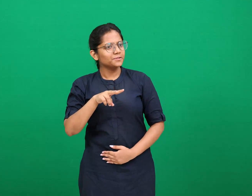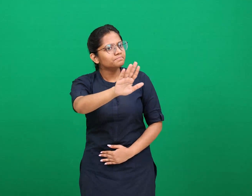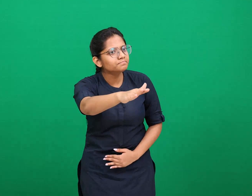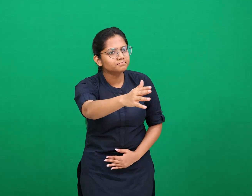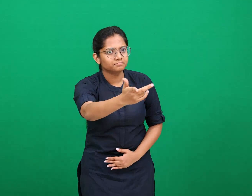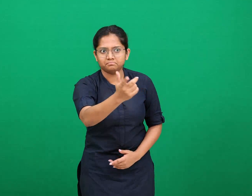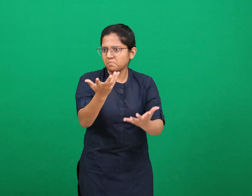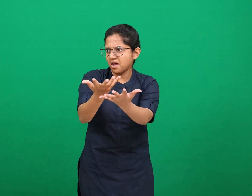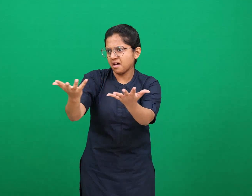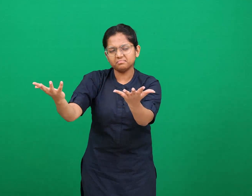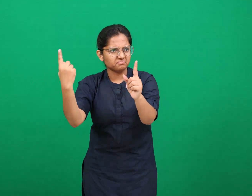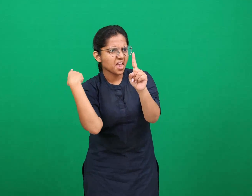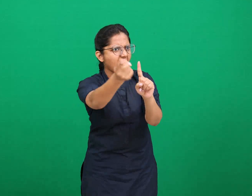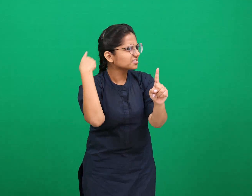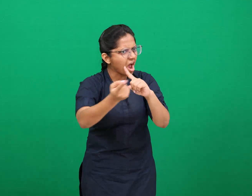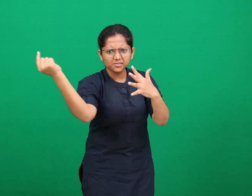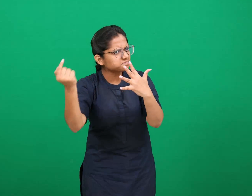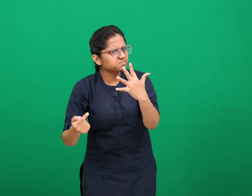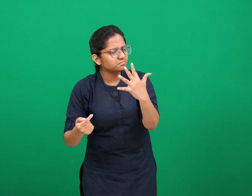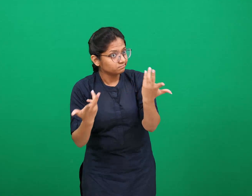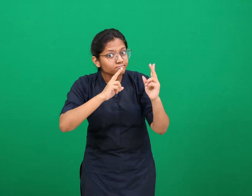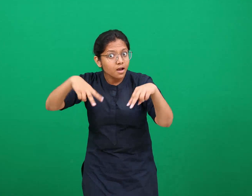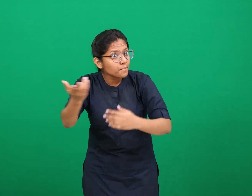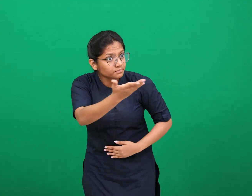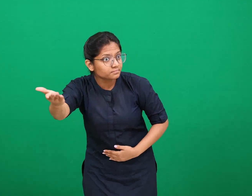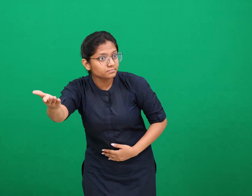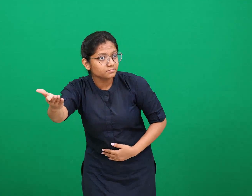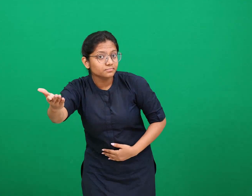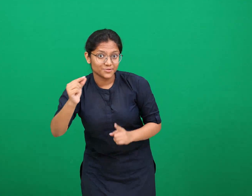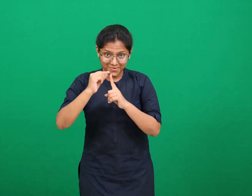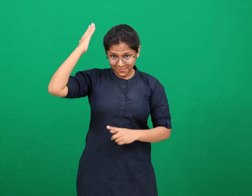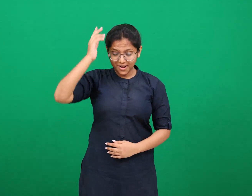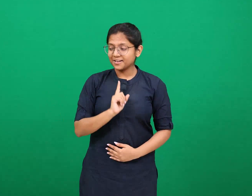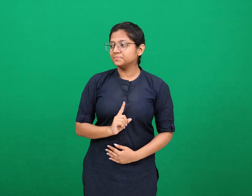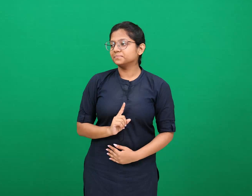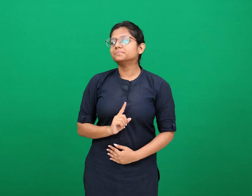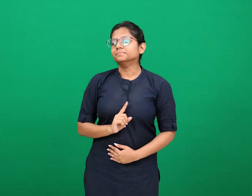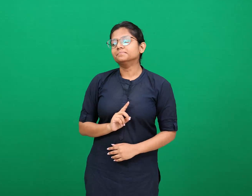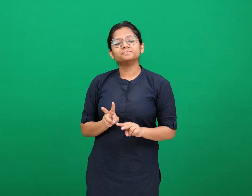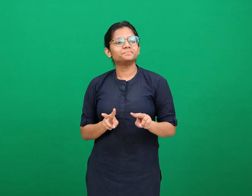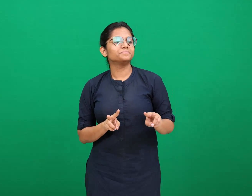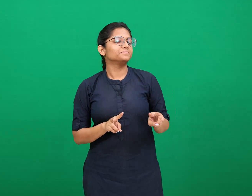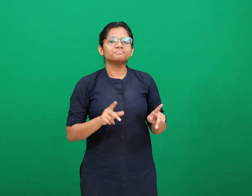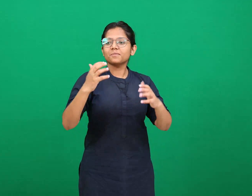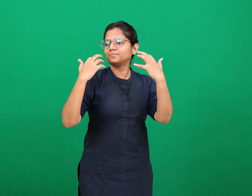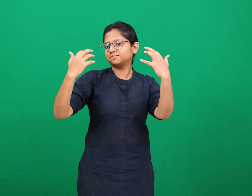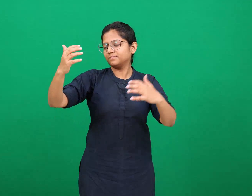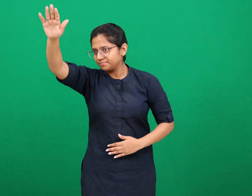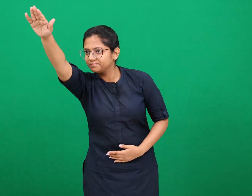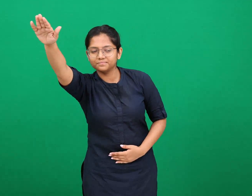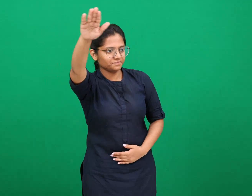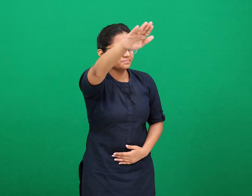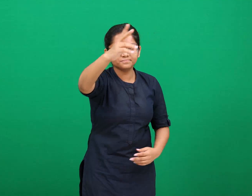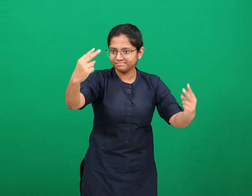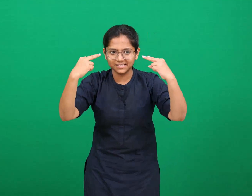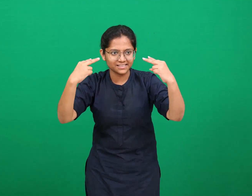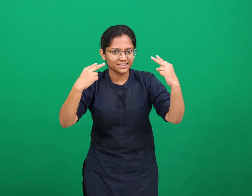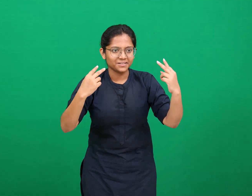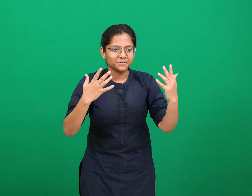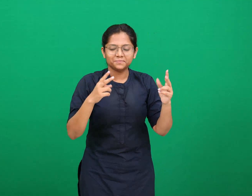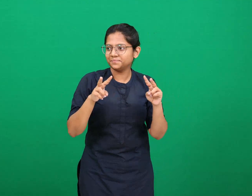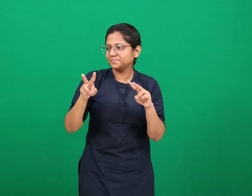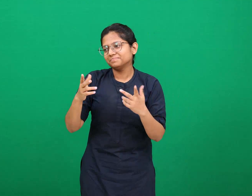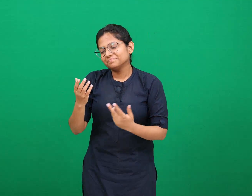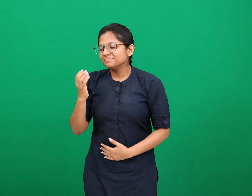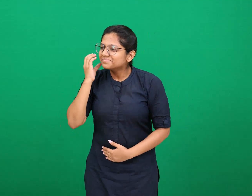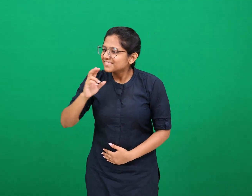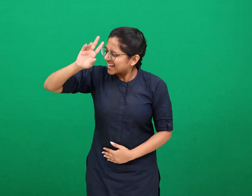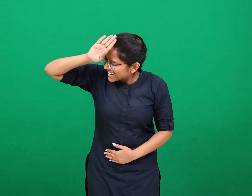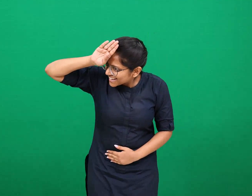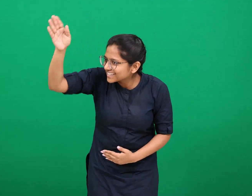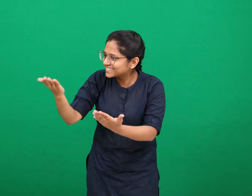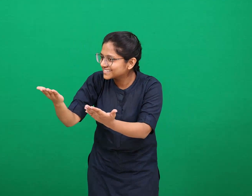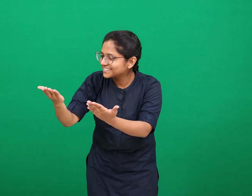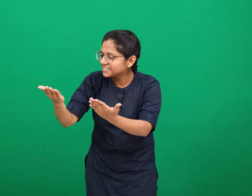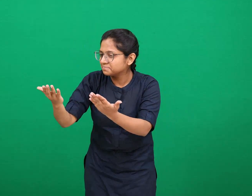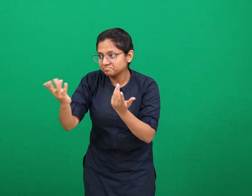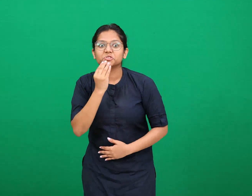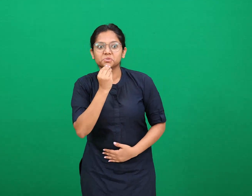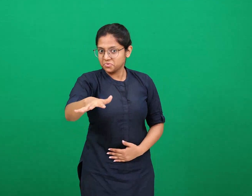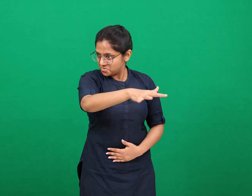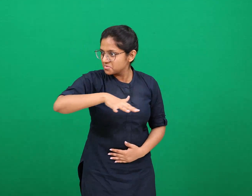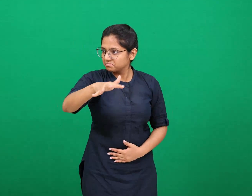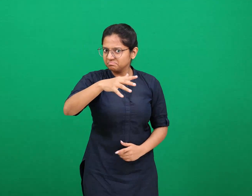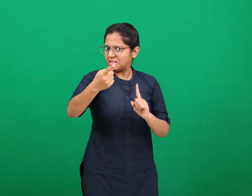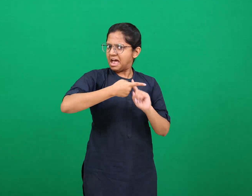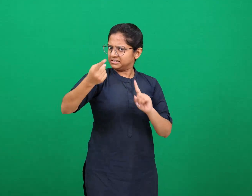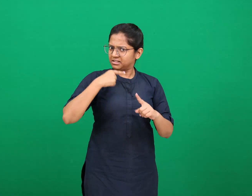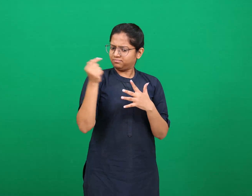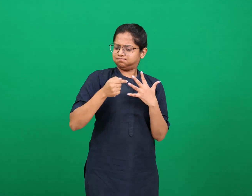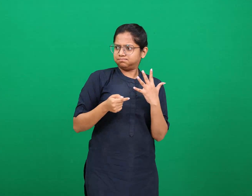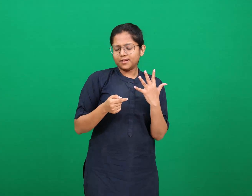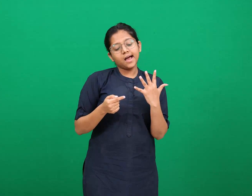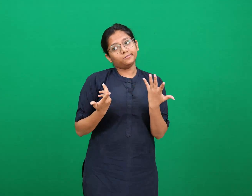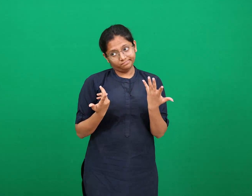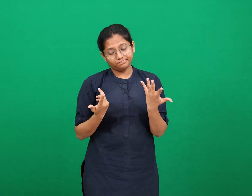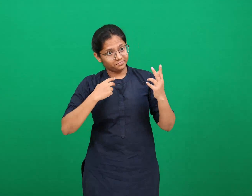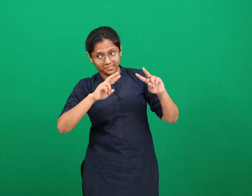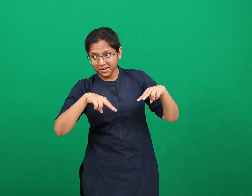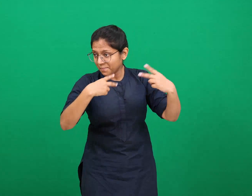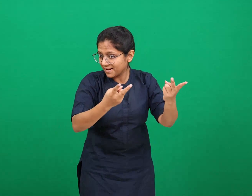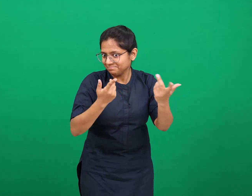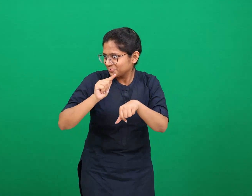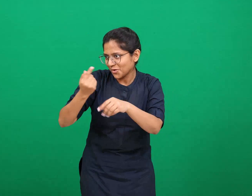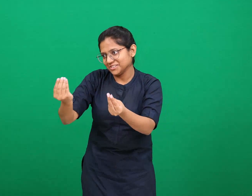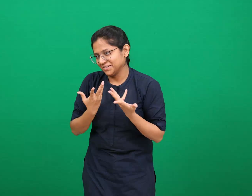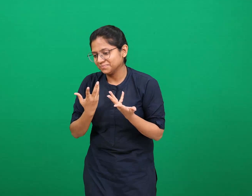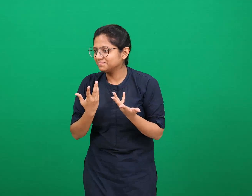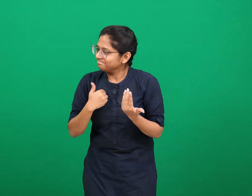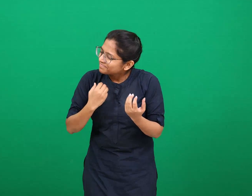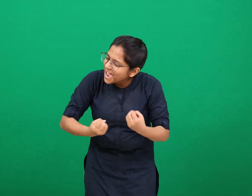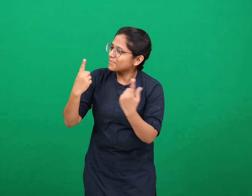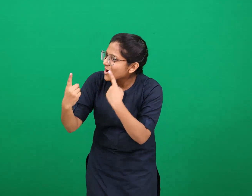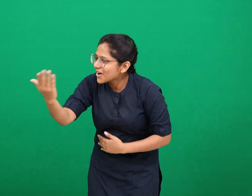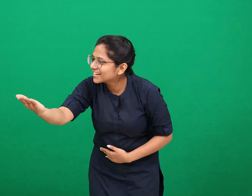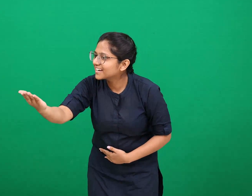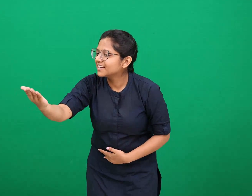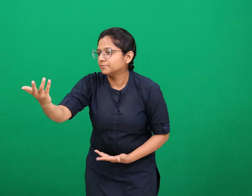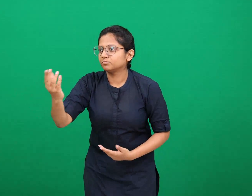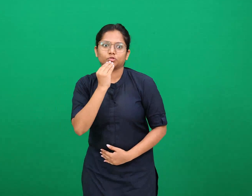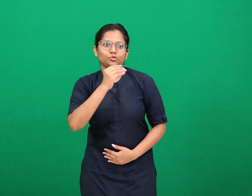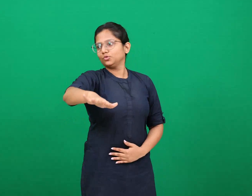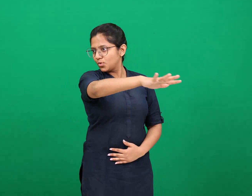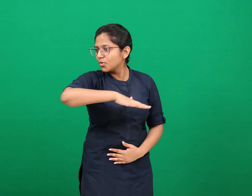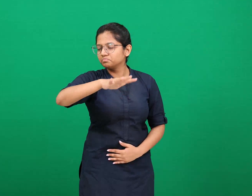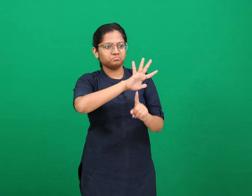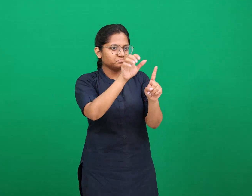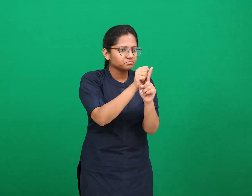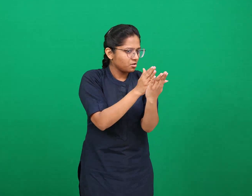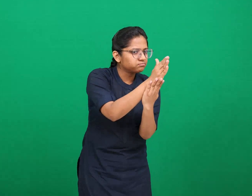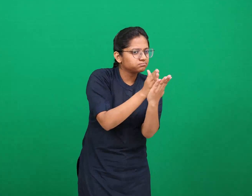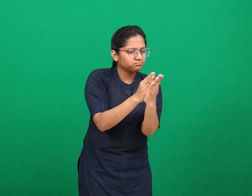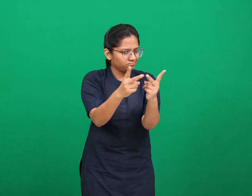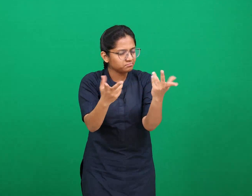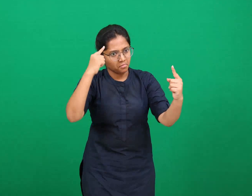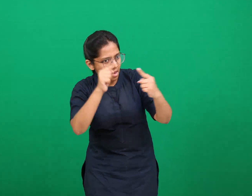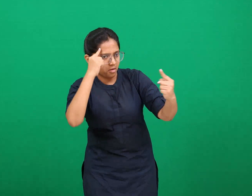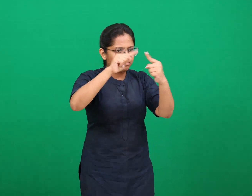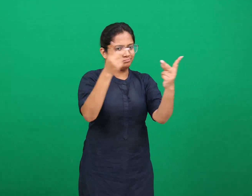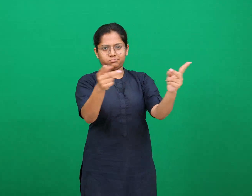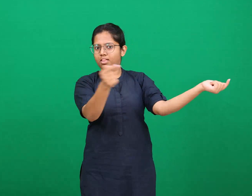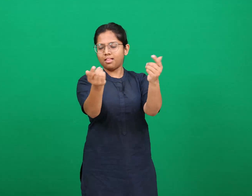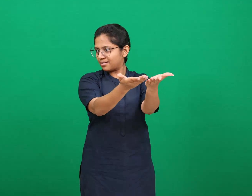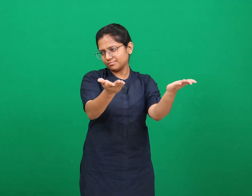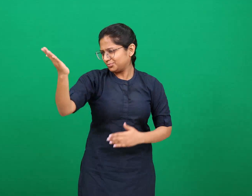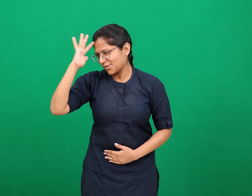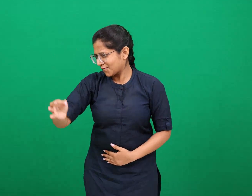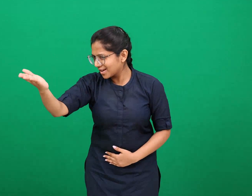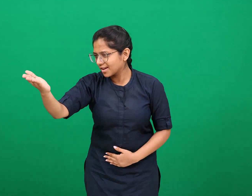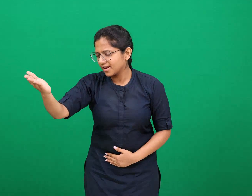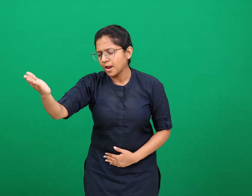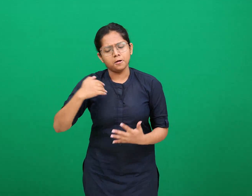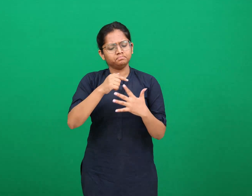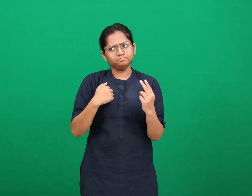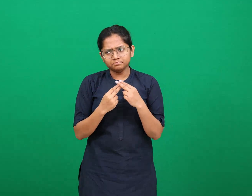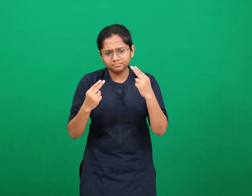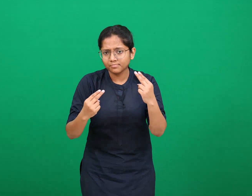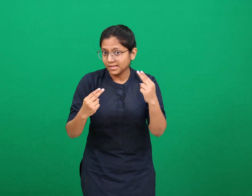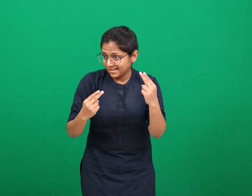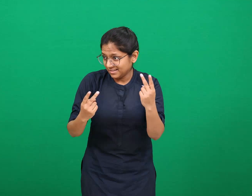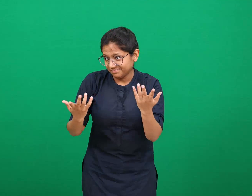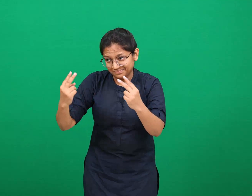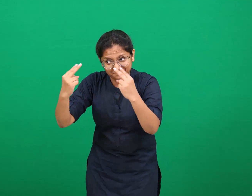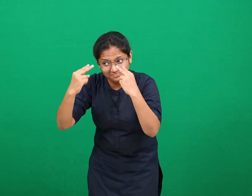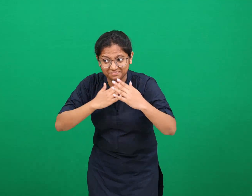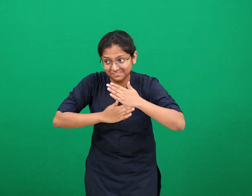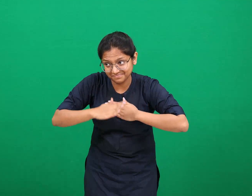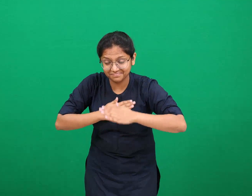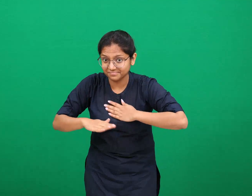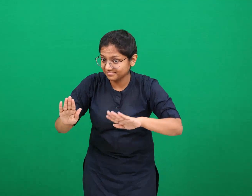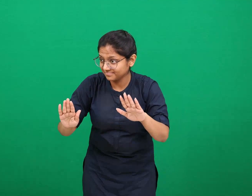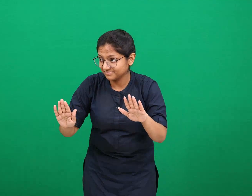Then Paul stretched out his hand and began his defense: "King Agrippa, I consider myself fortunate to stand before you today to defend myself against all the accusations of the Jews, especially since you are acquainted with all the Jewish customs and controversies.